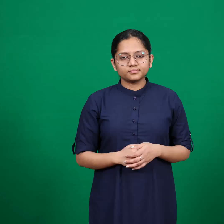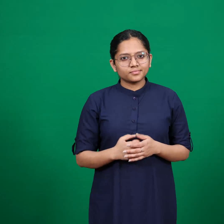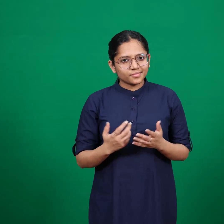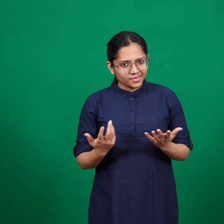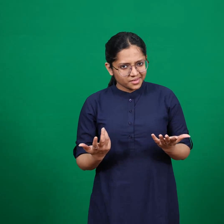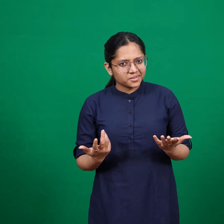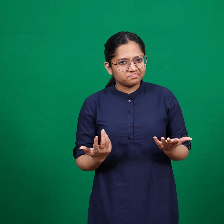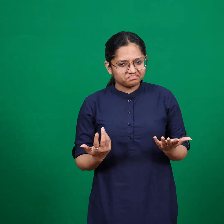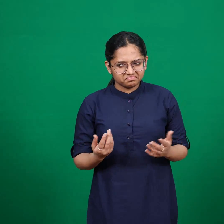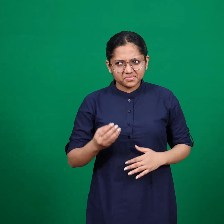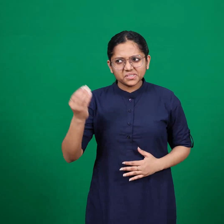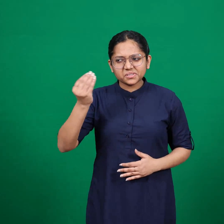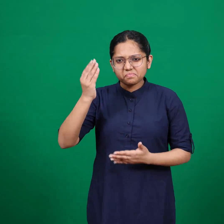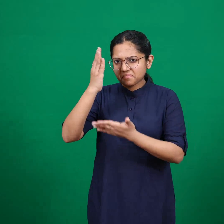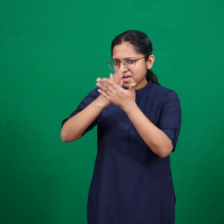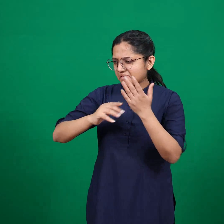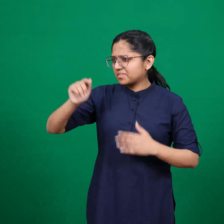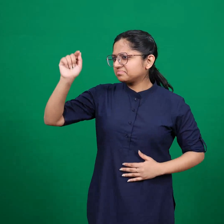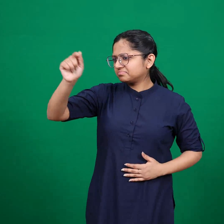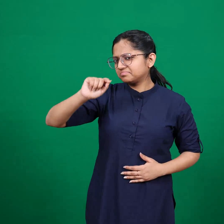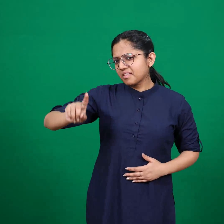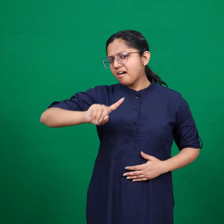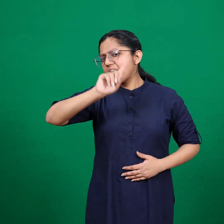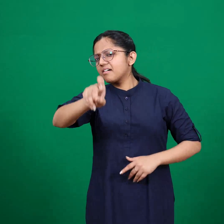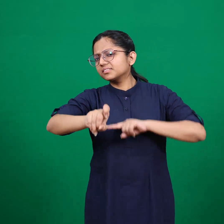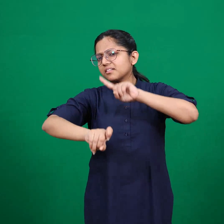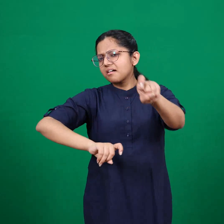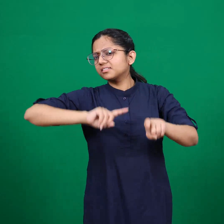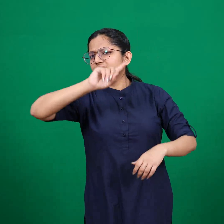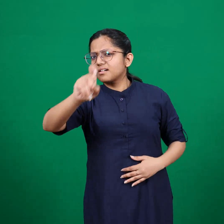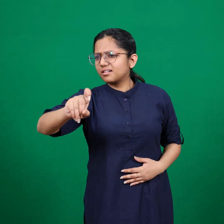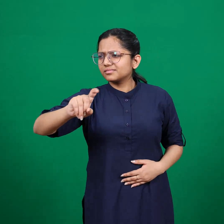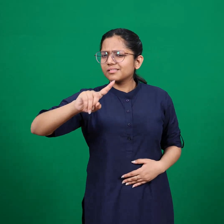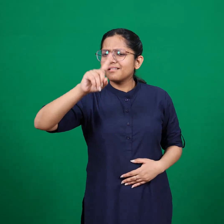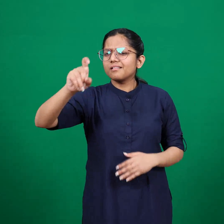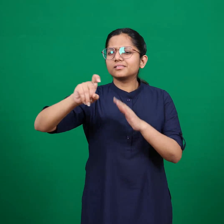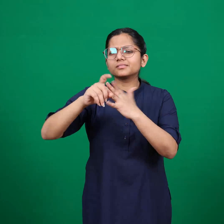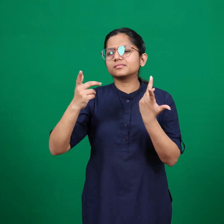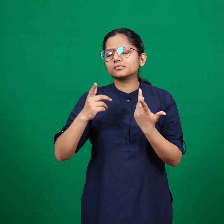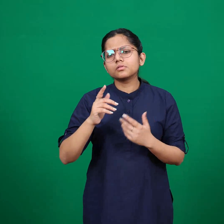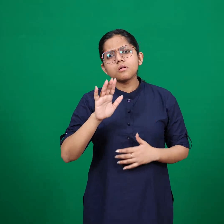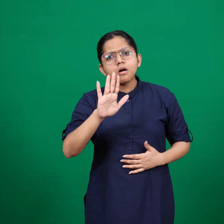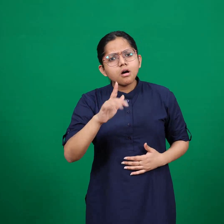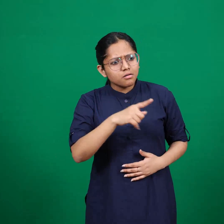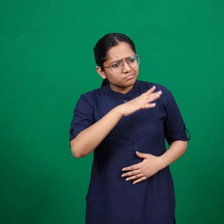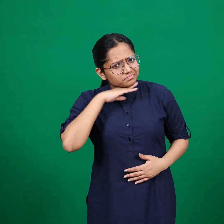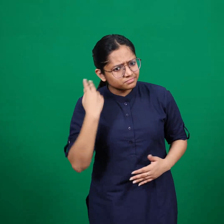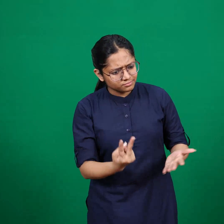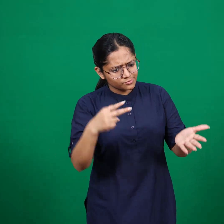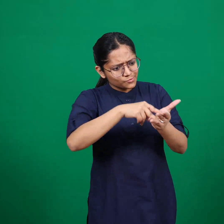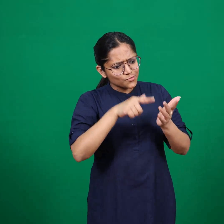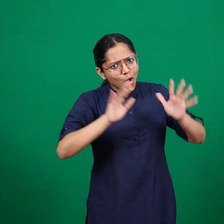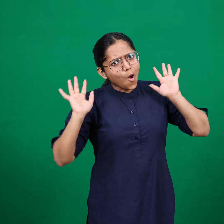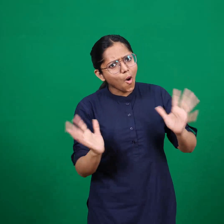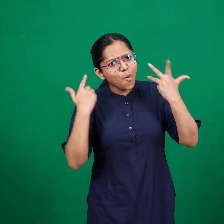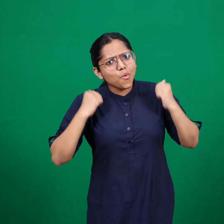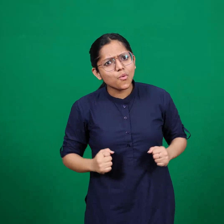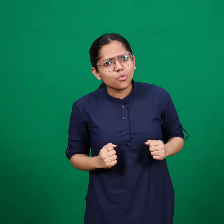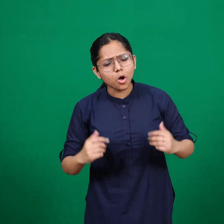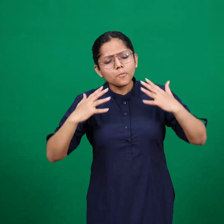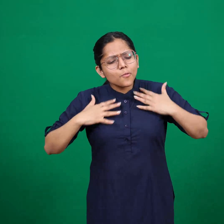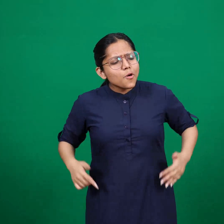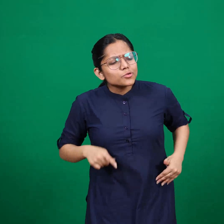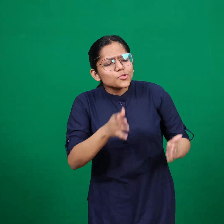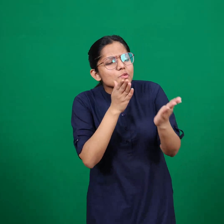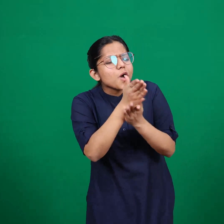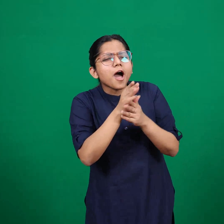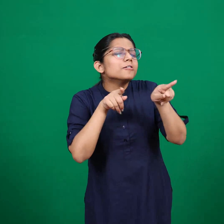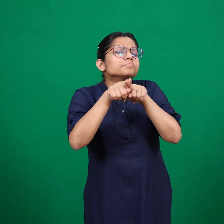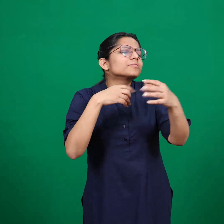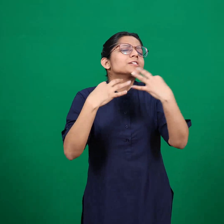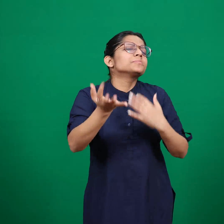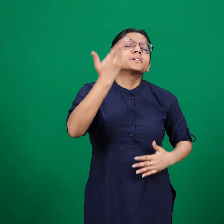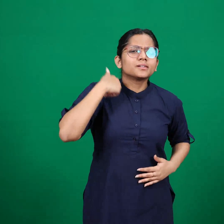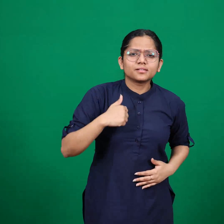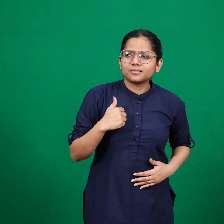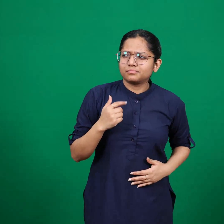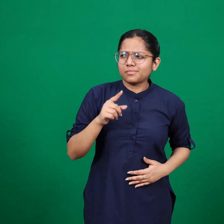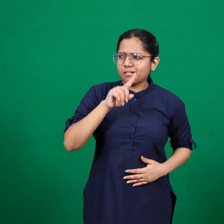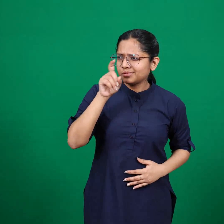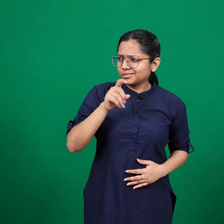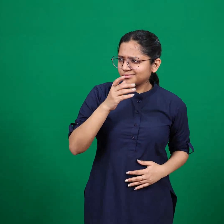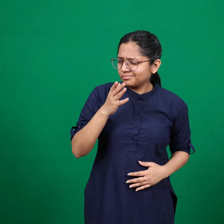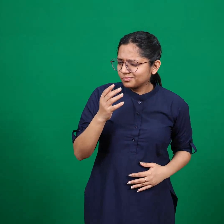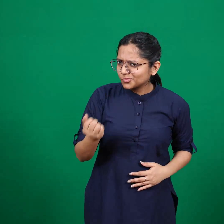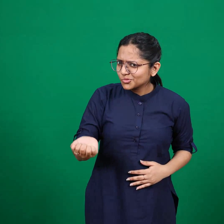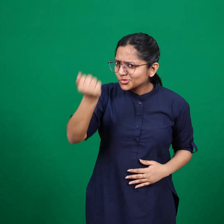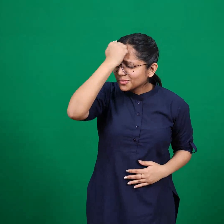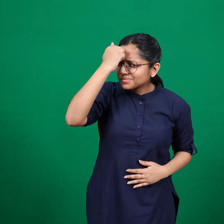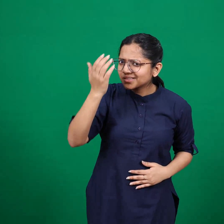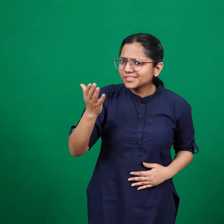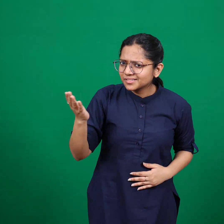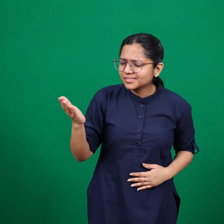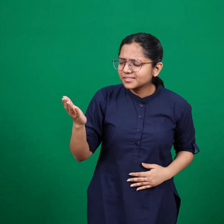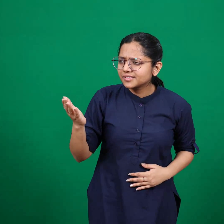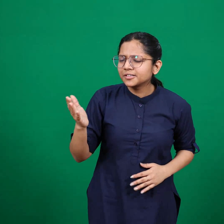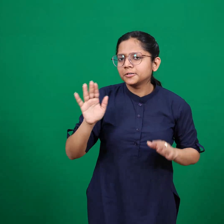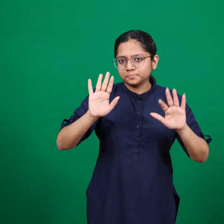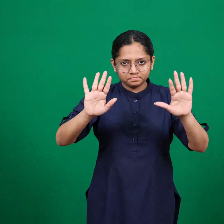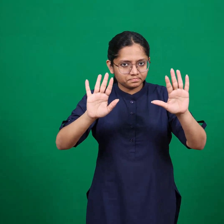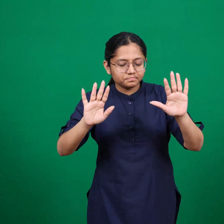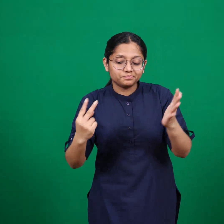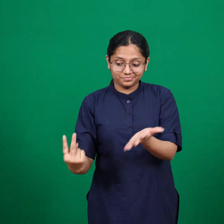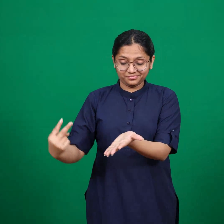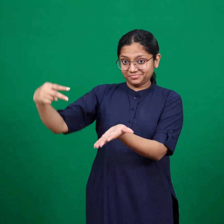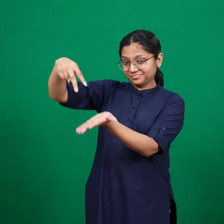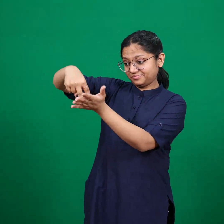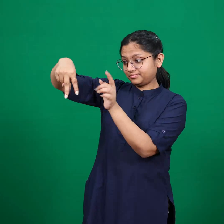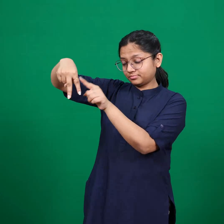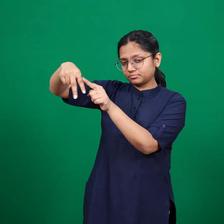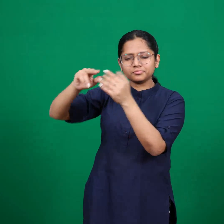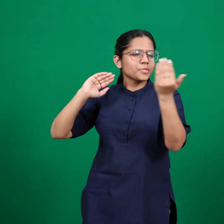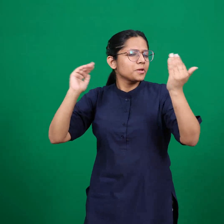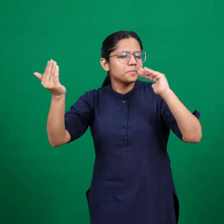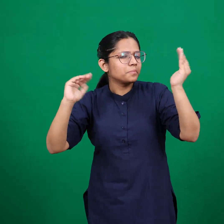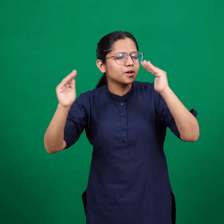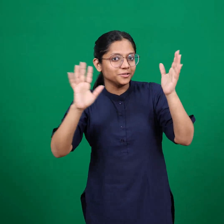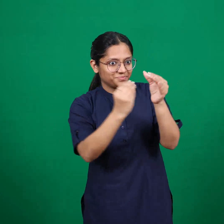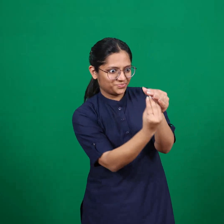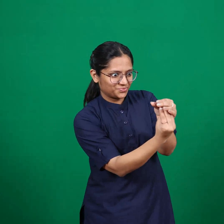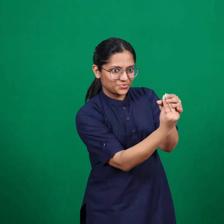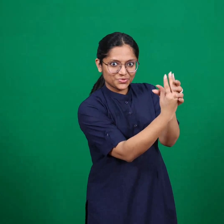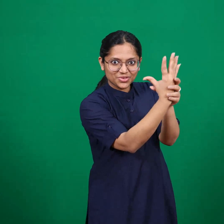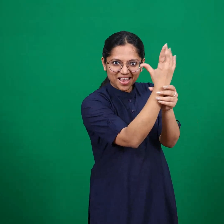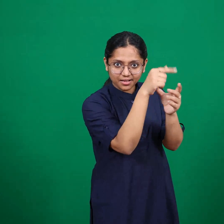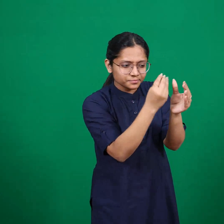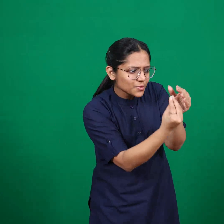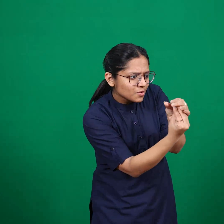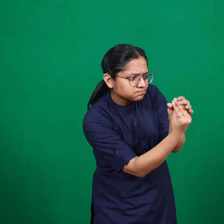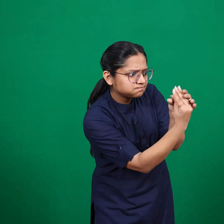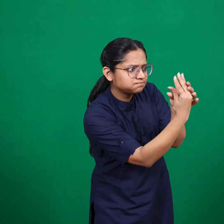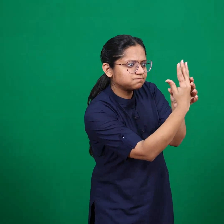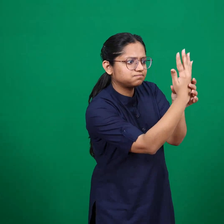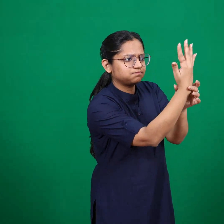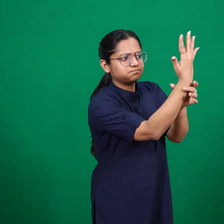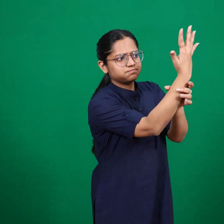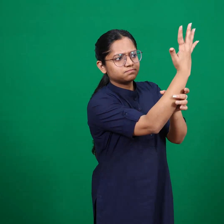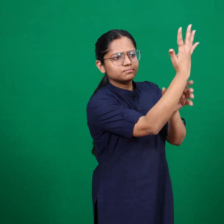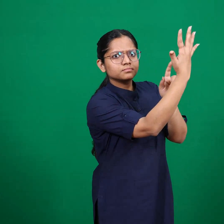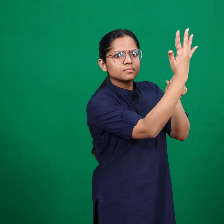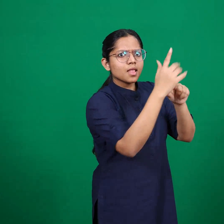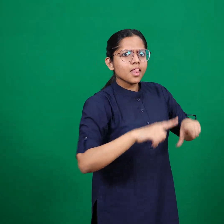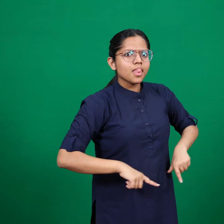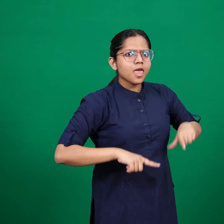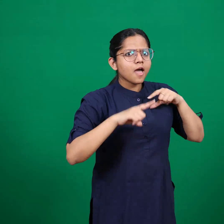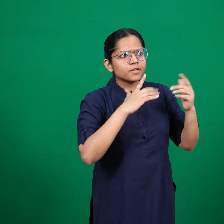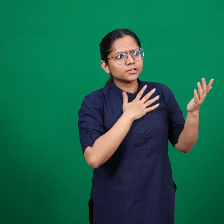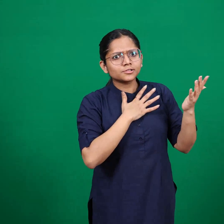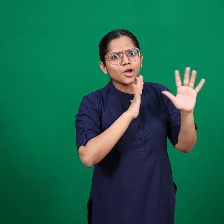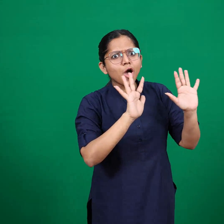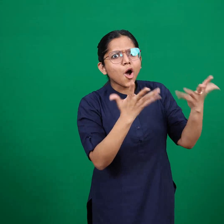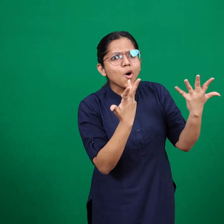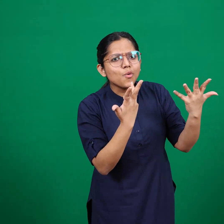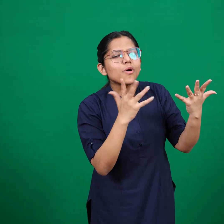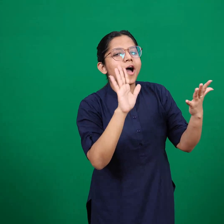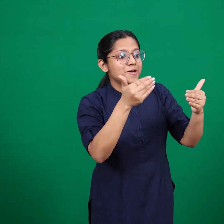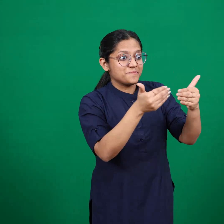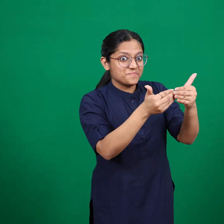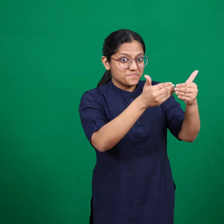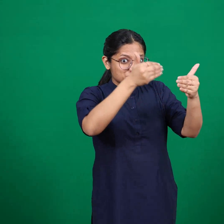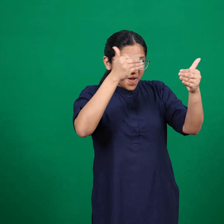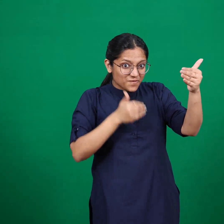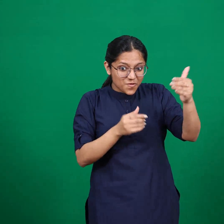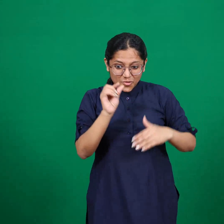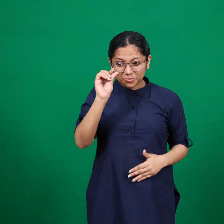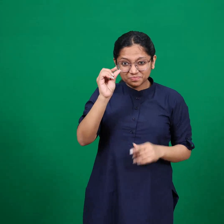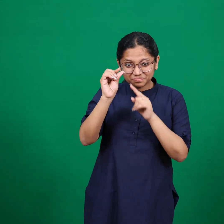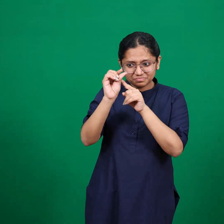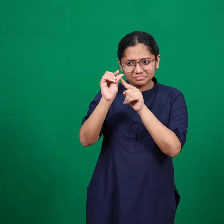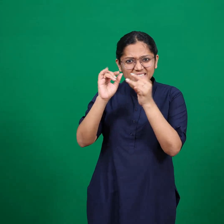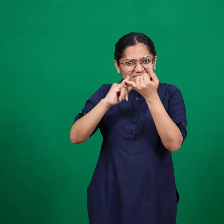But someone will ask, "How are the dead raised? With what kind of body will they come?"